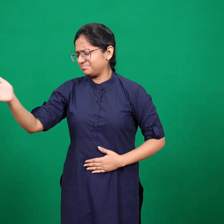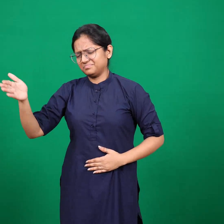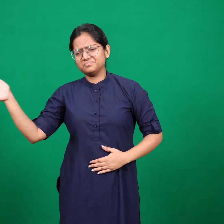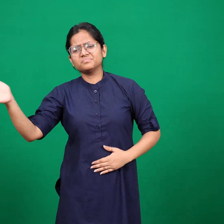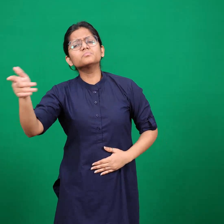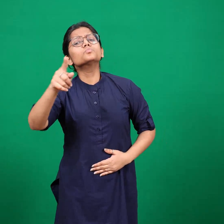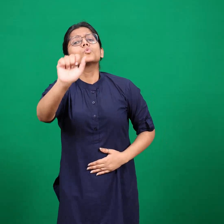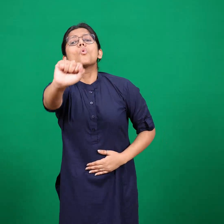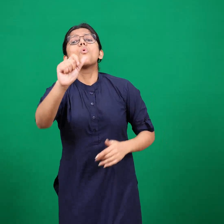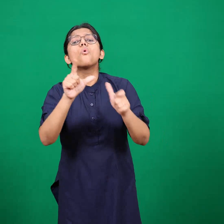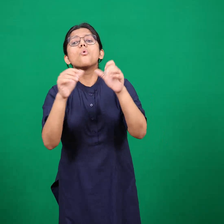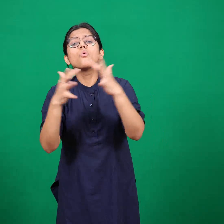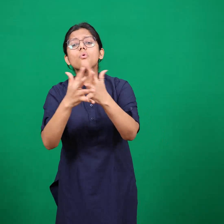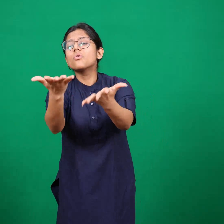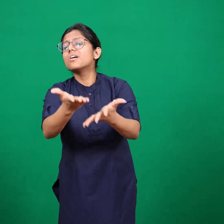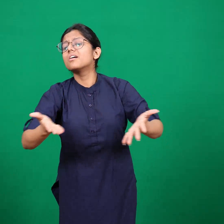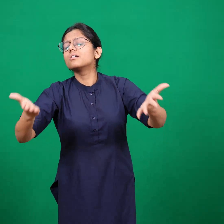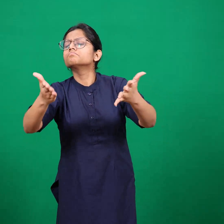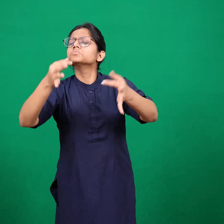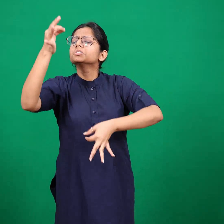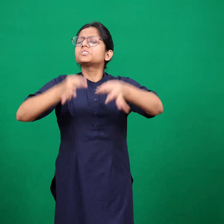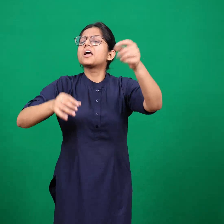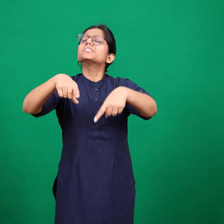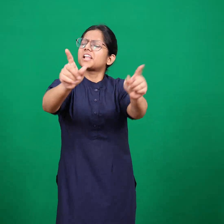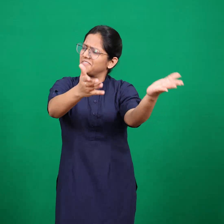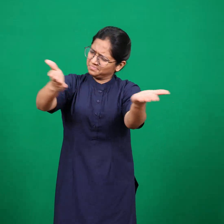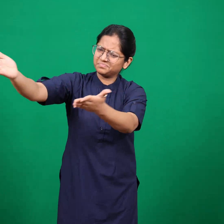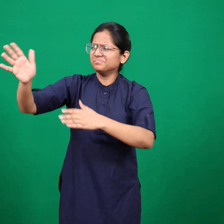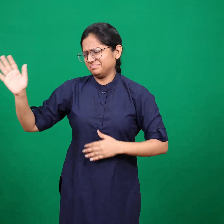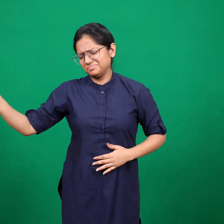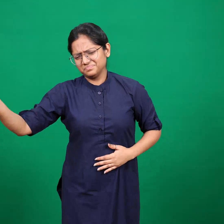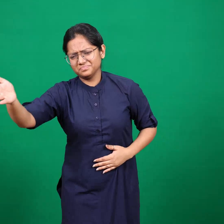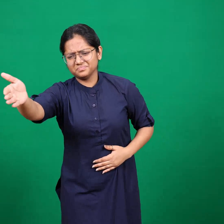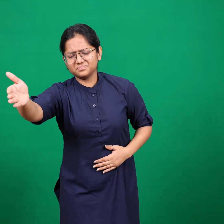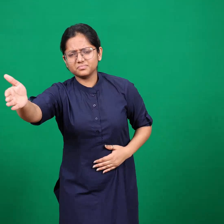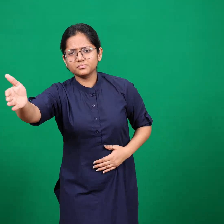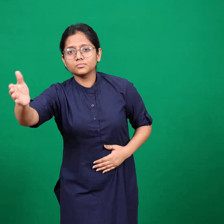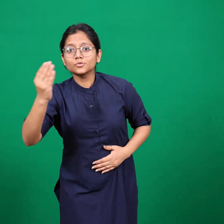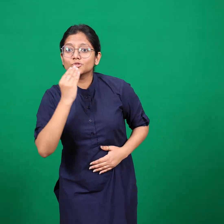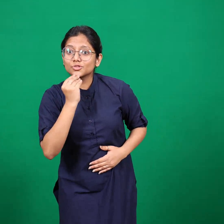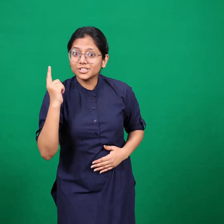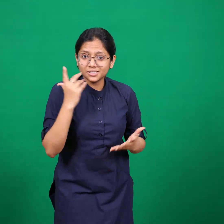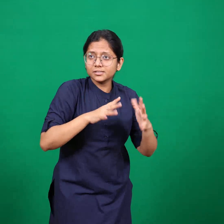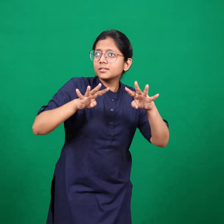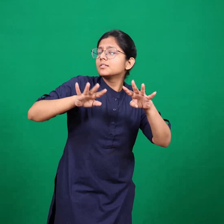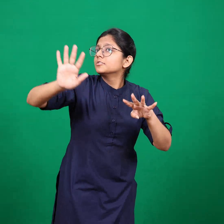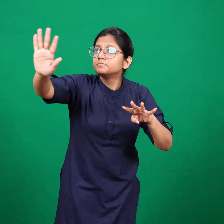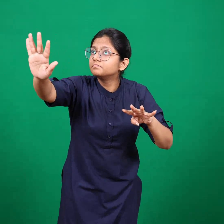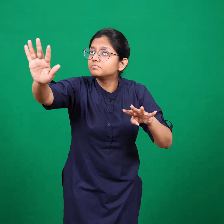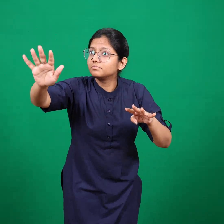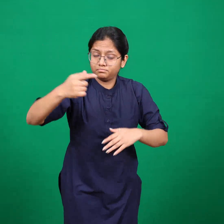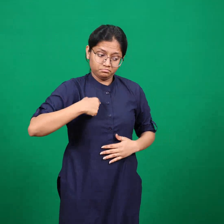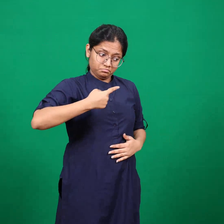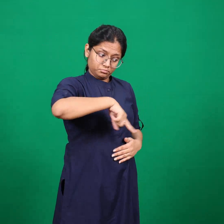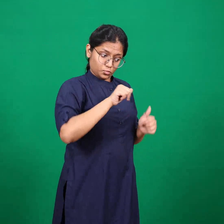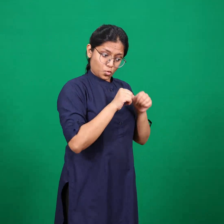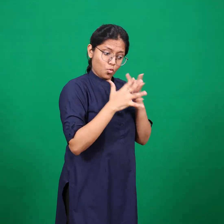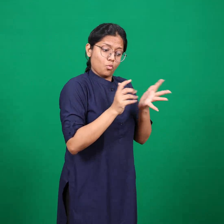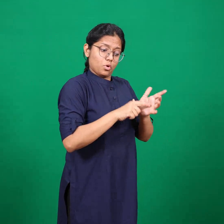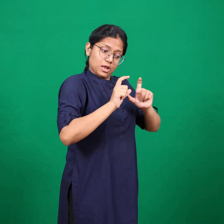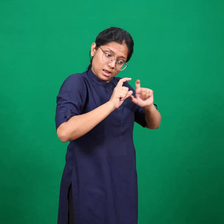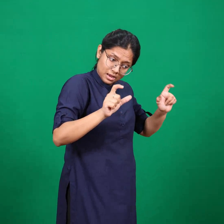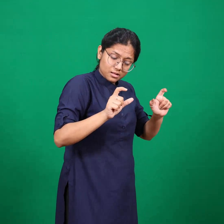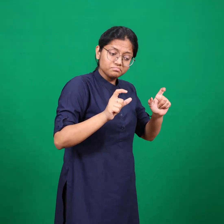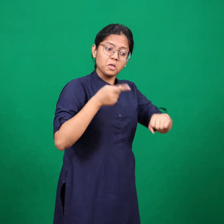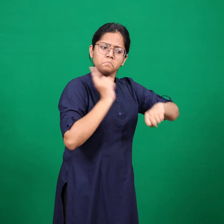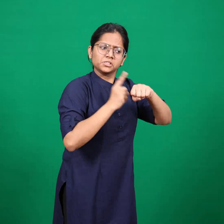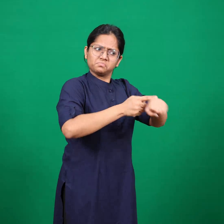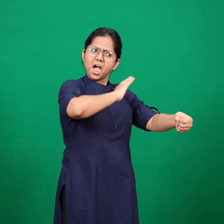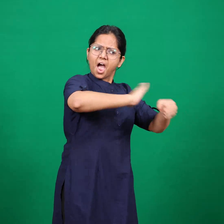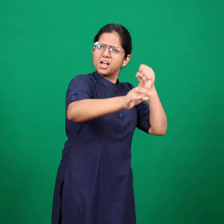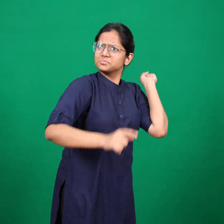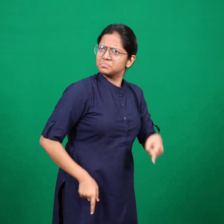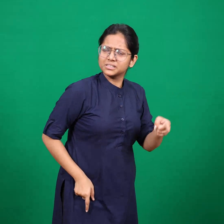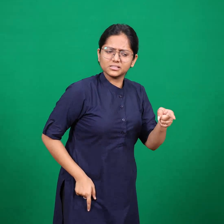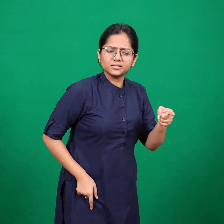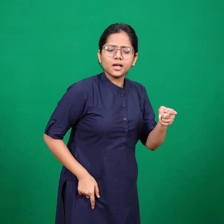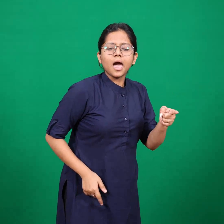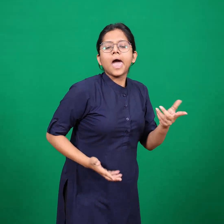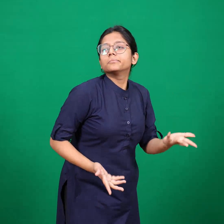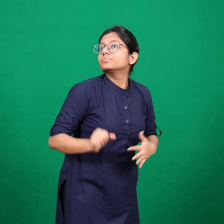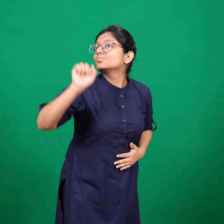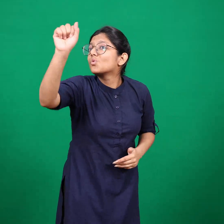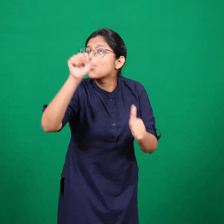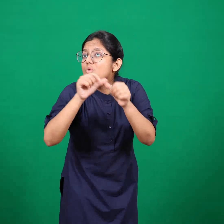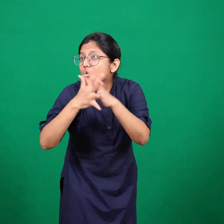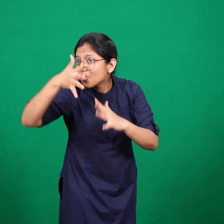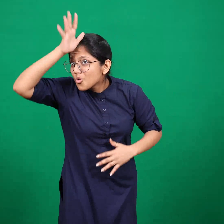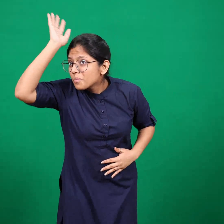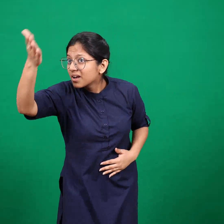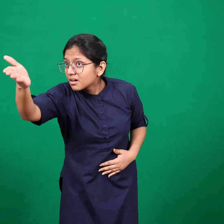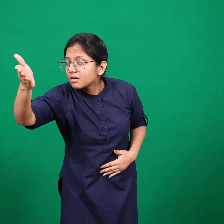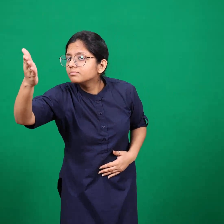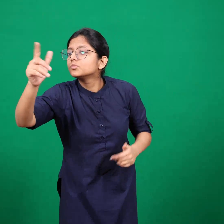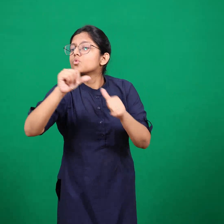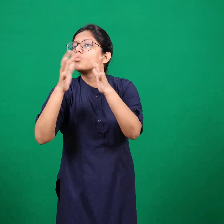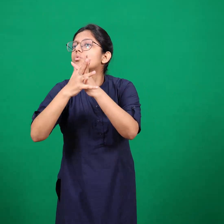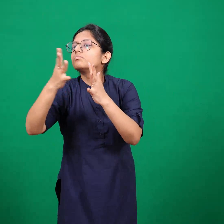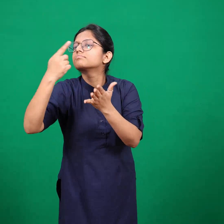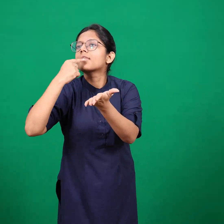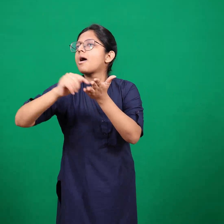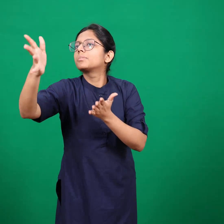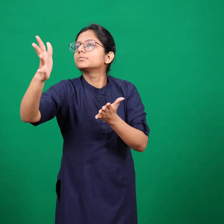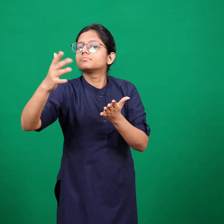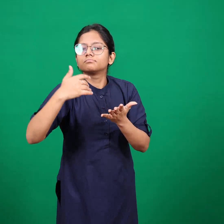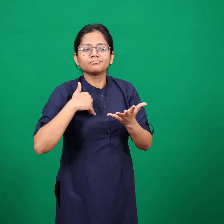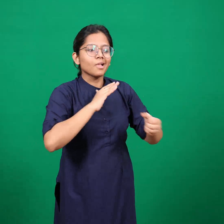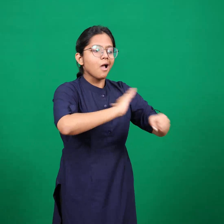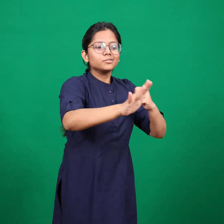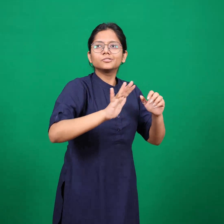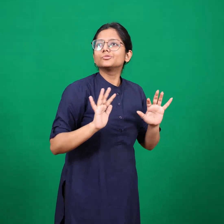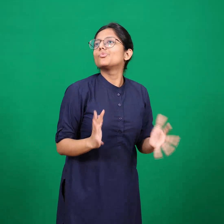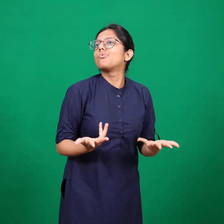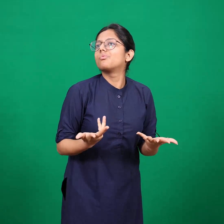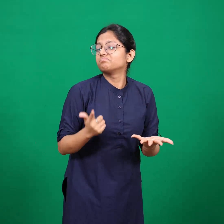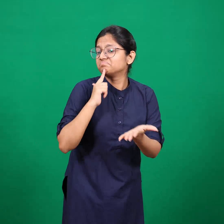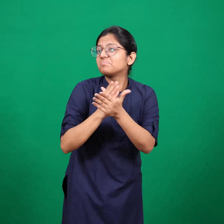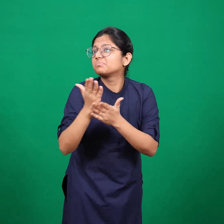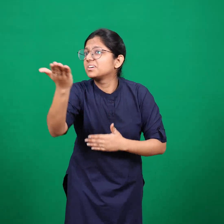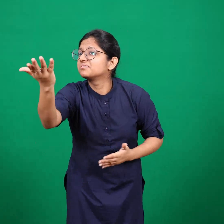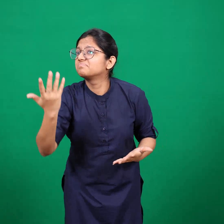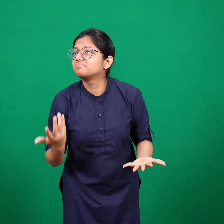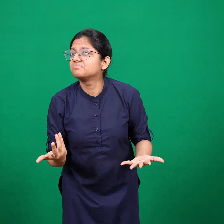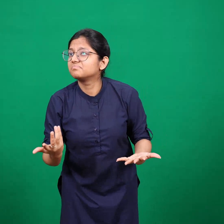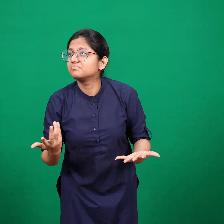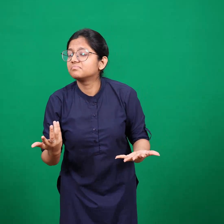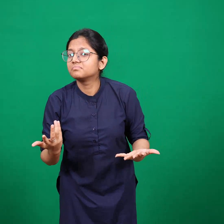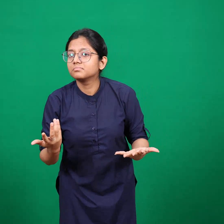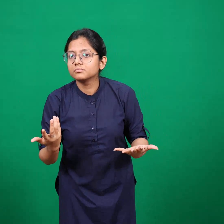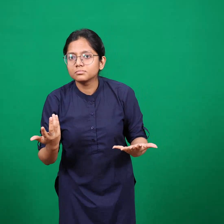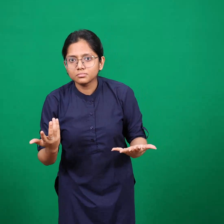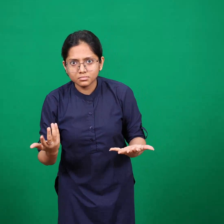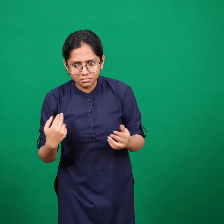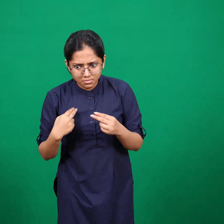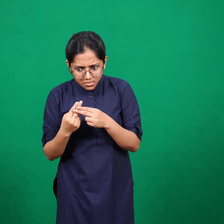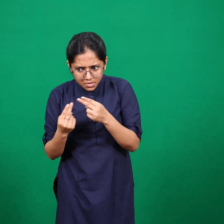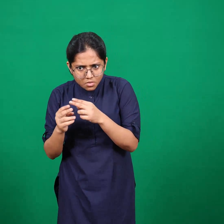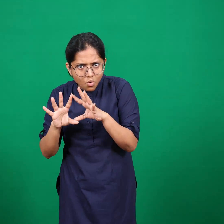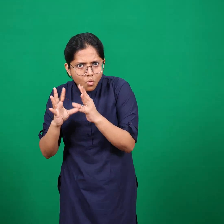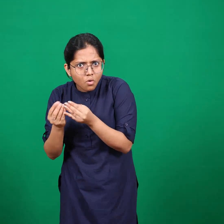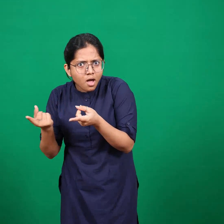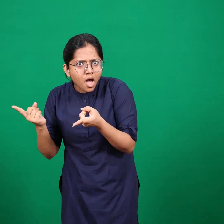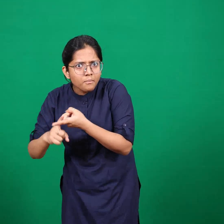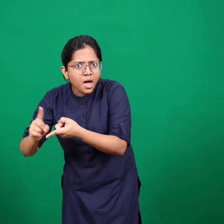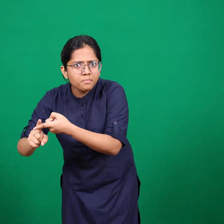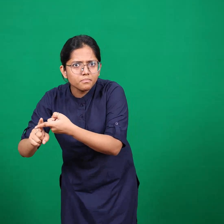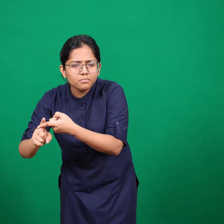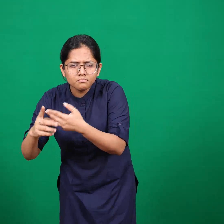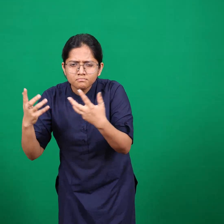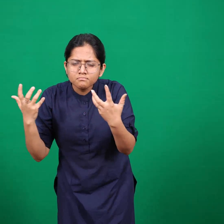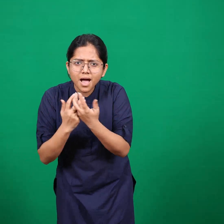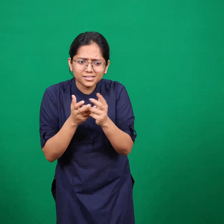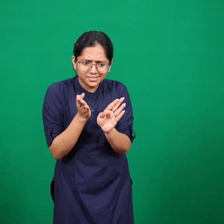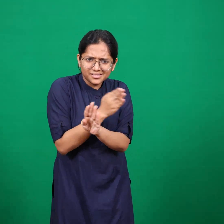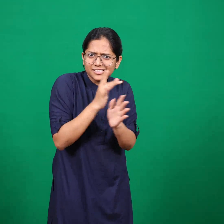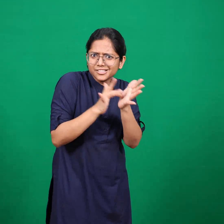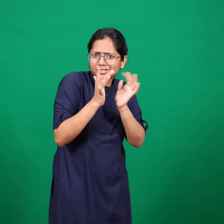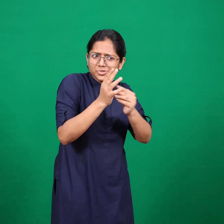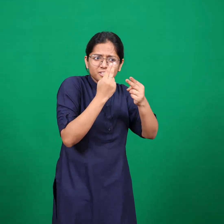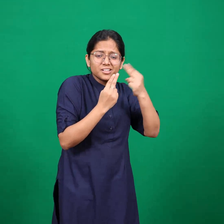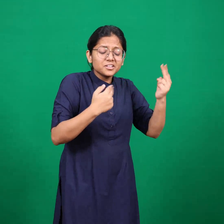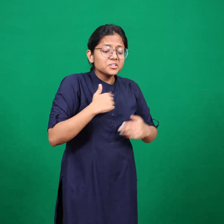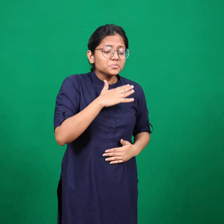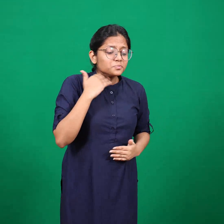"You take Him and judge Him by your own law," Pilate told them. "We are not permitted to execute anyone," the Jews replied.